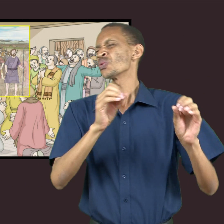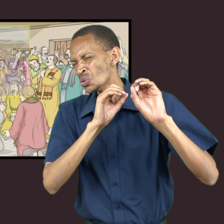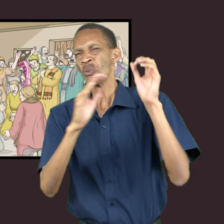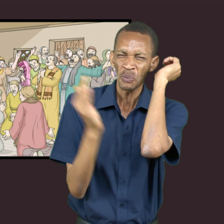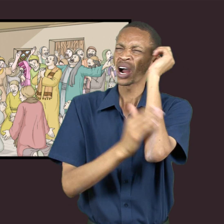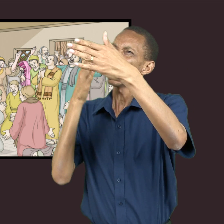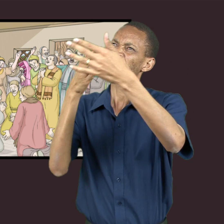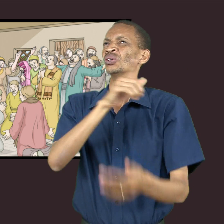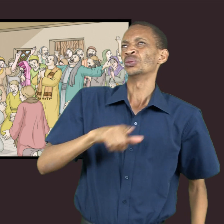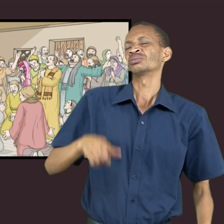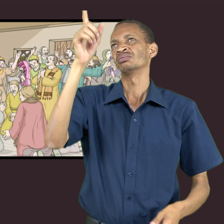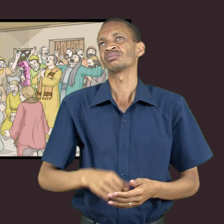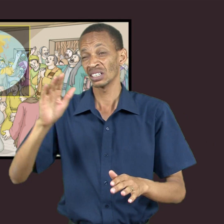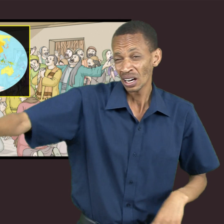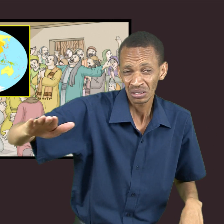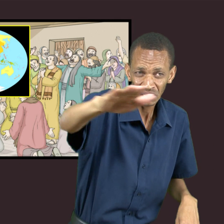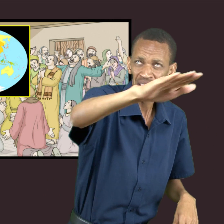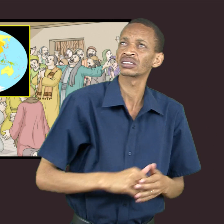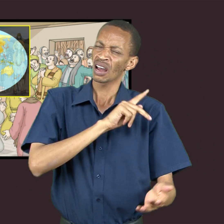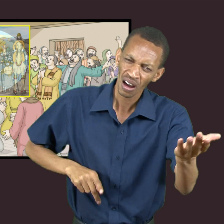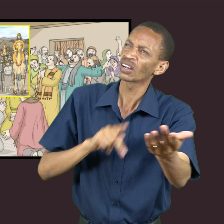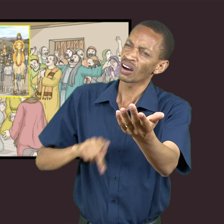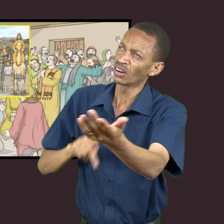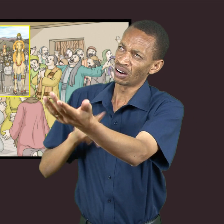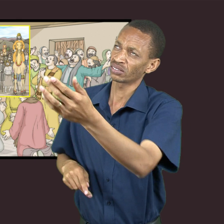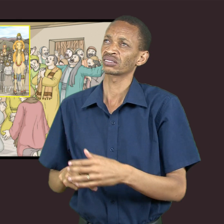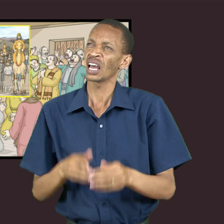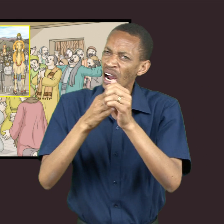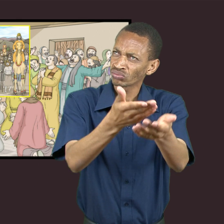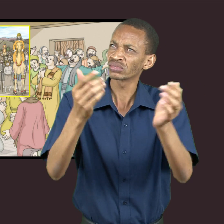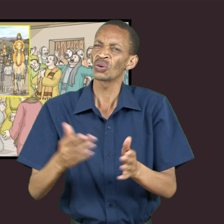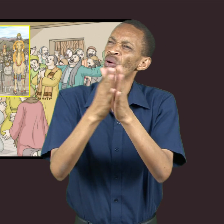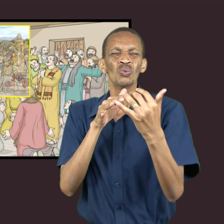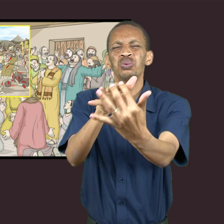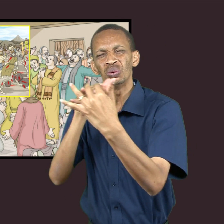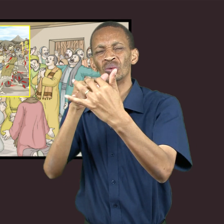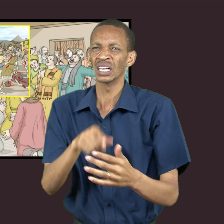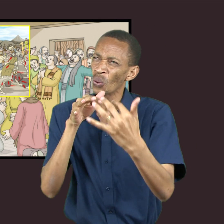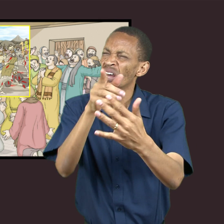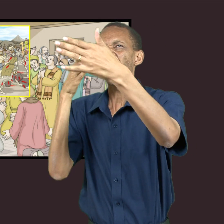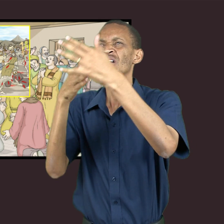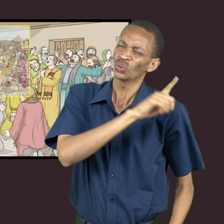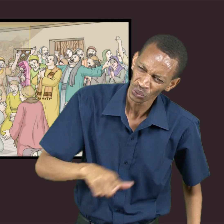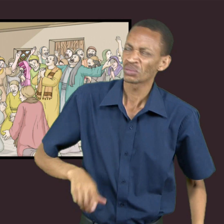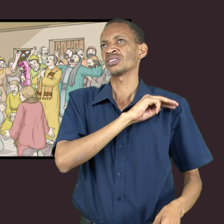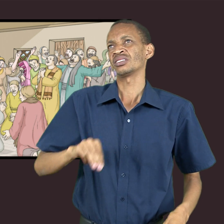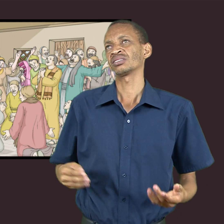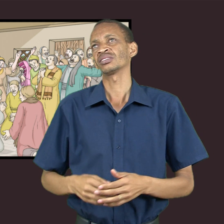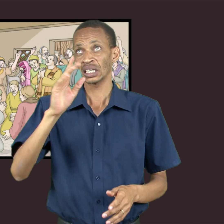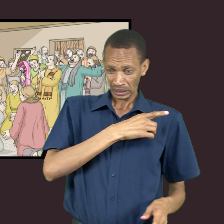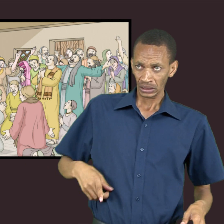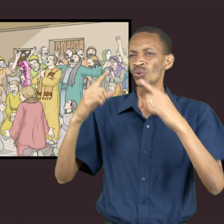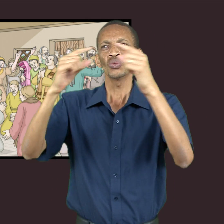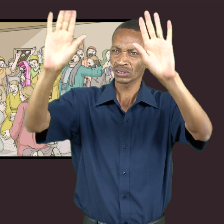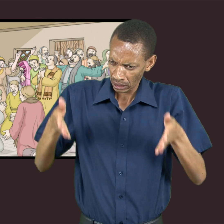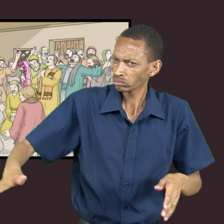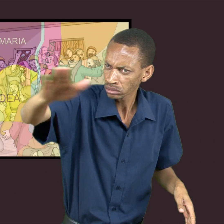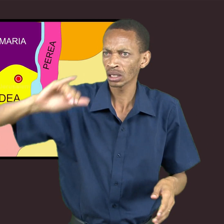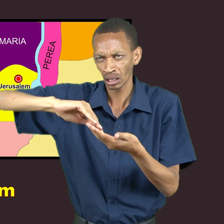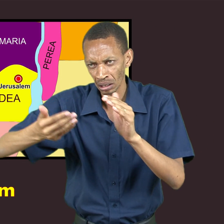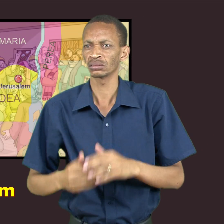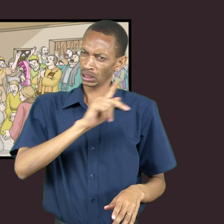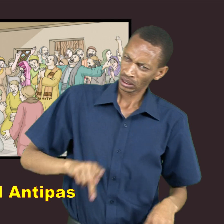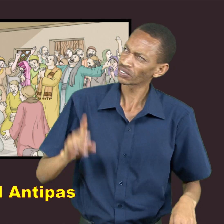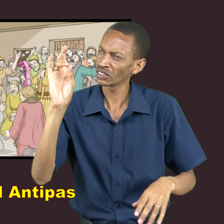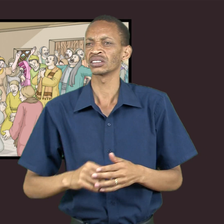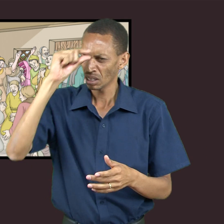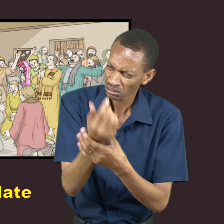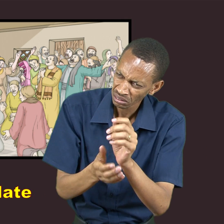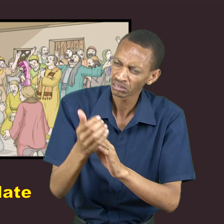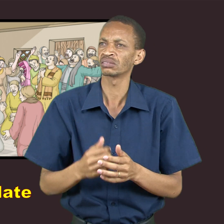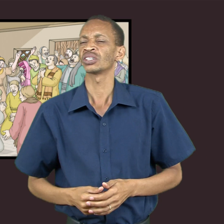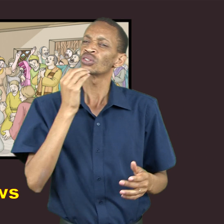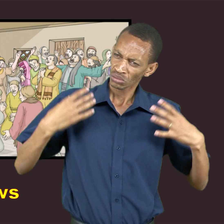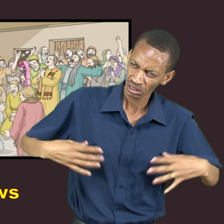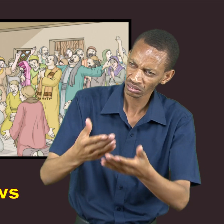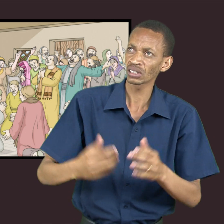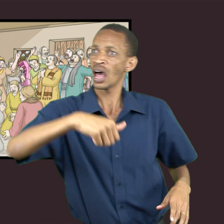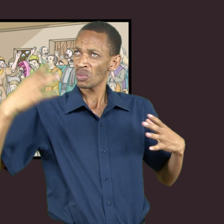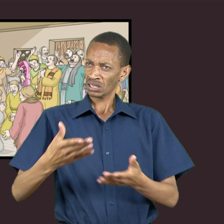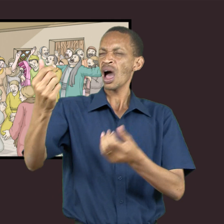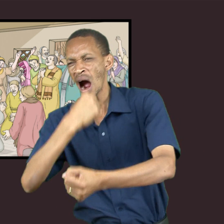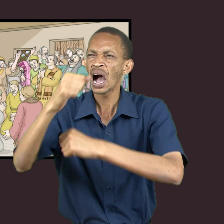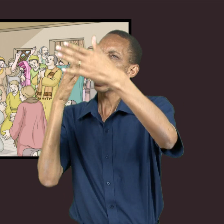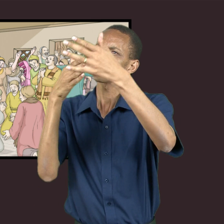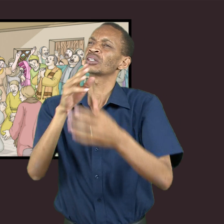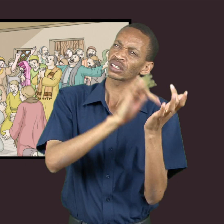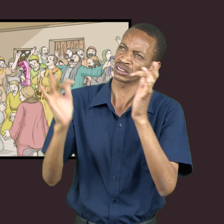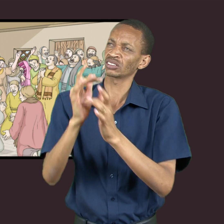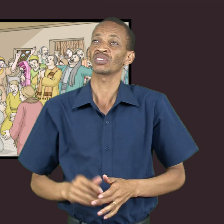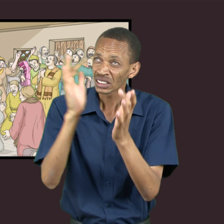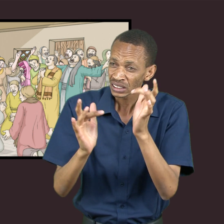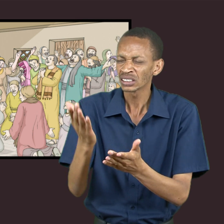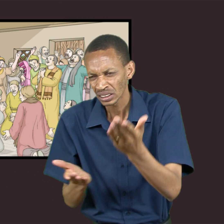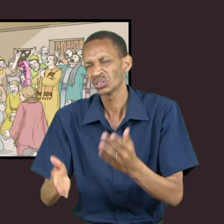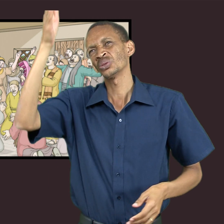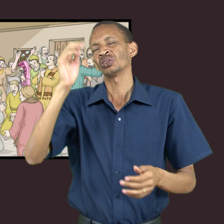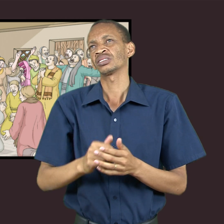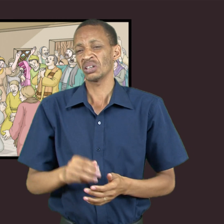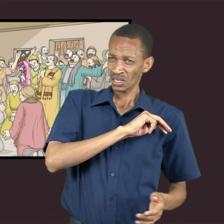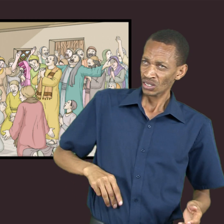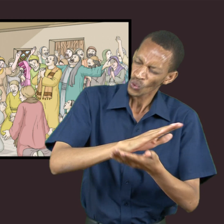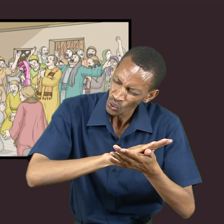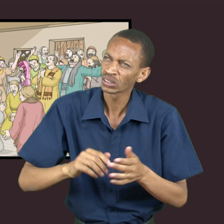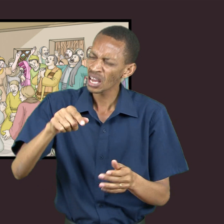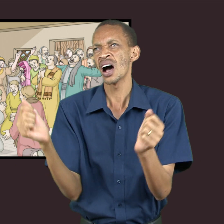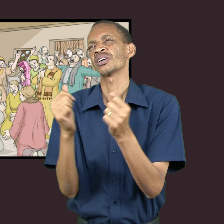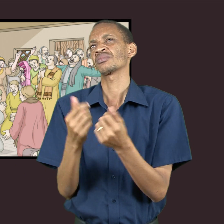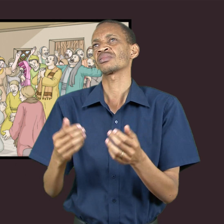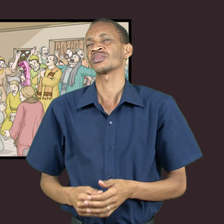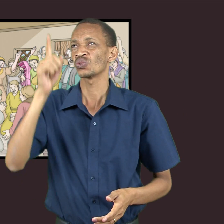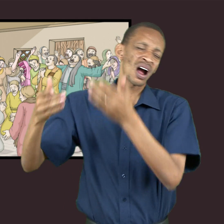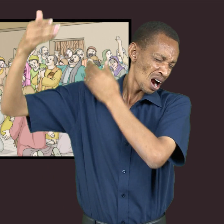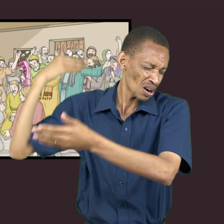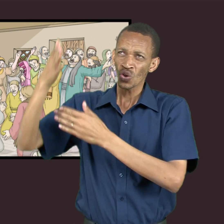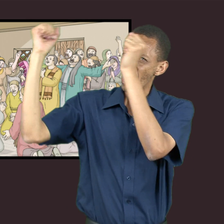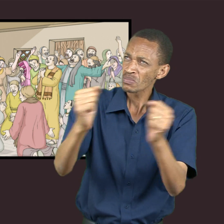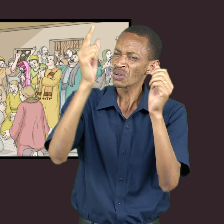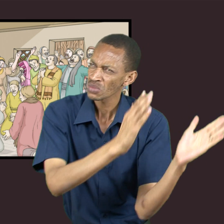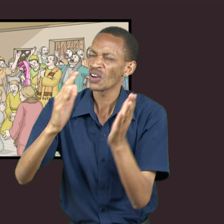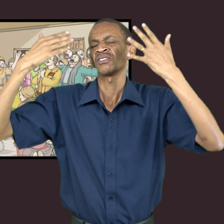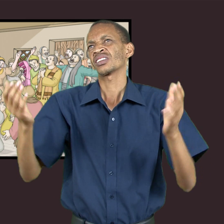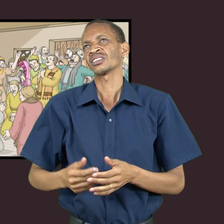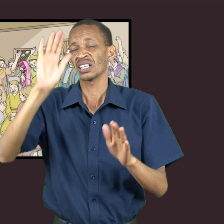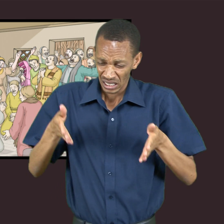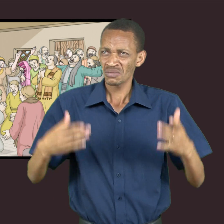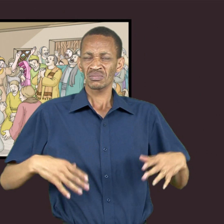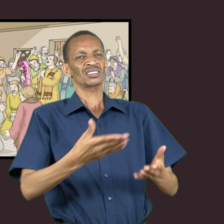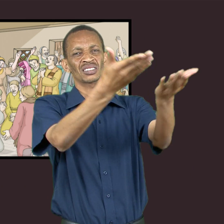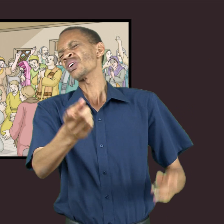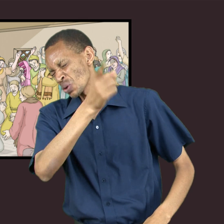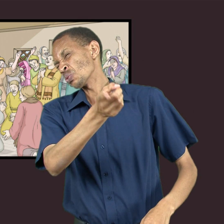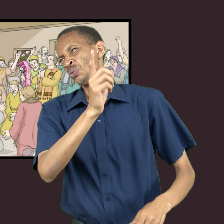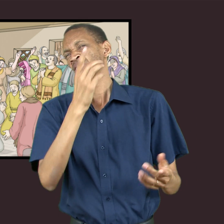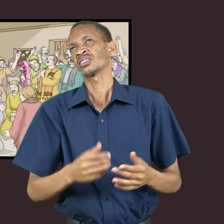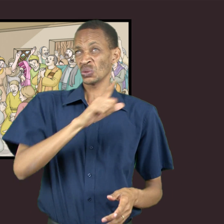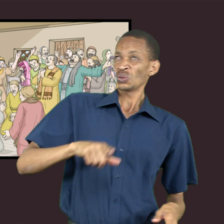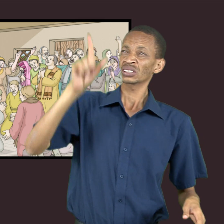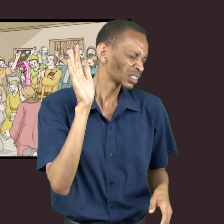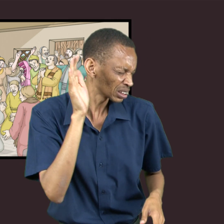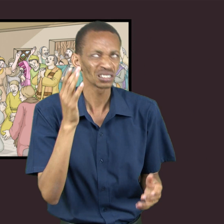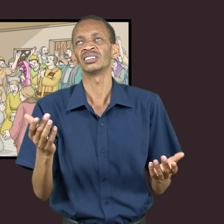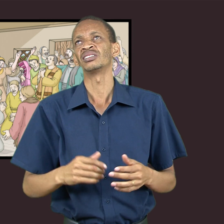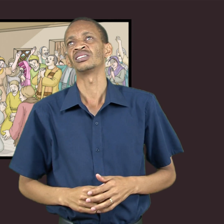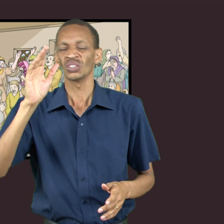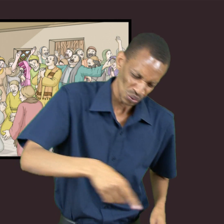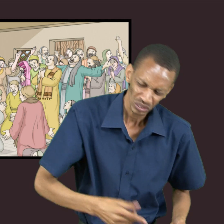The kings of the earth take their stand and the rulers gather together against the Lord and against His Anointed One.’ In fact, this is the very city where Herod and Pontius Pilate conspired with the Gentiles and the people of Israel against Your holy servant Jesus, whom You anointed.